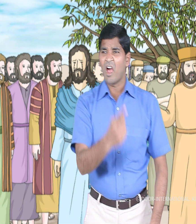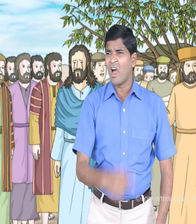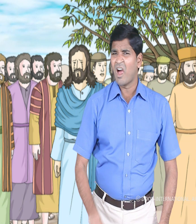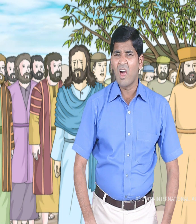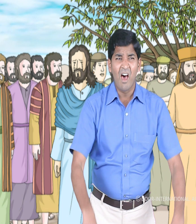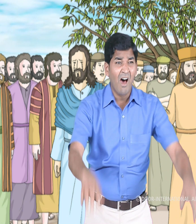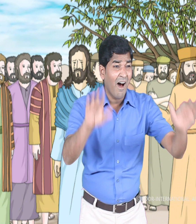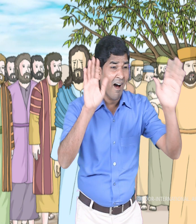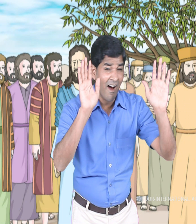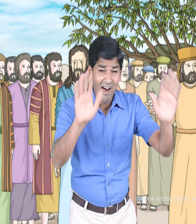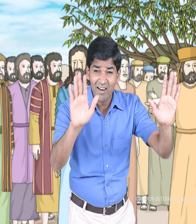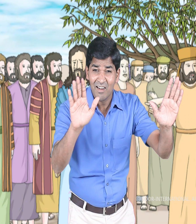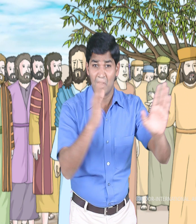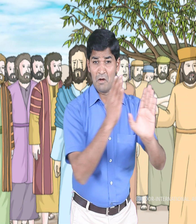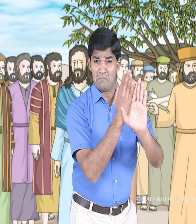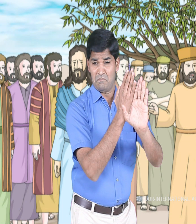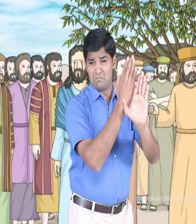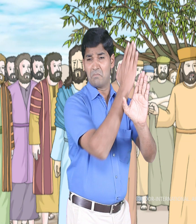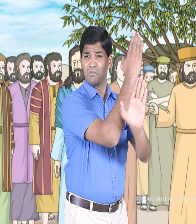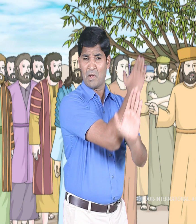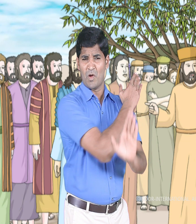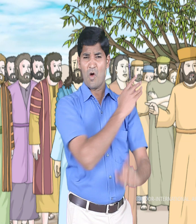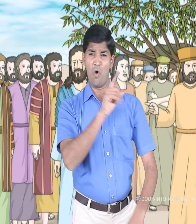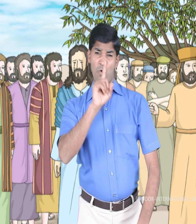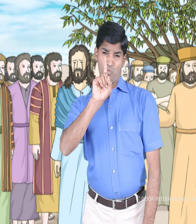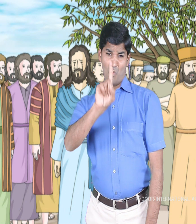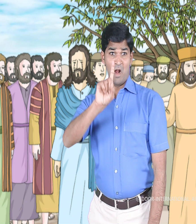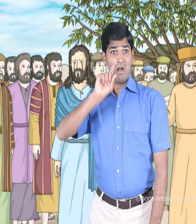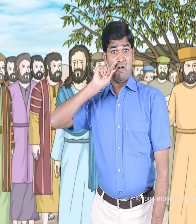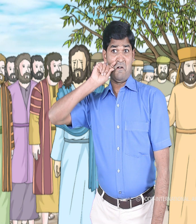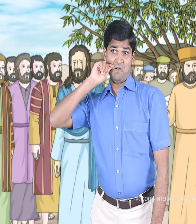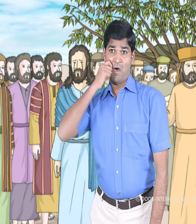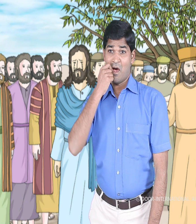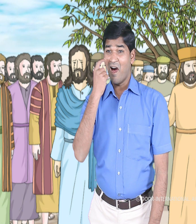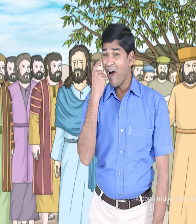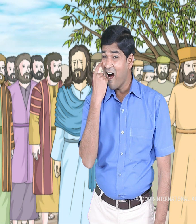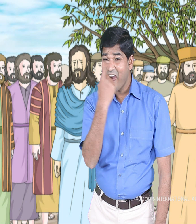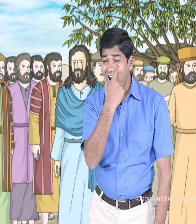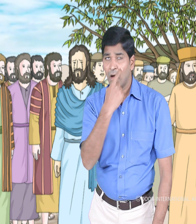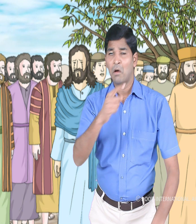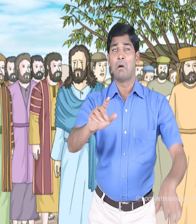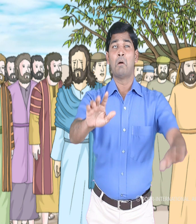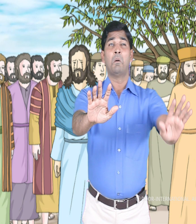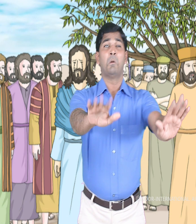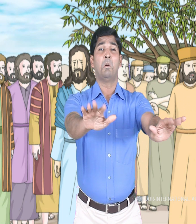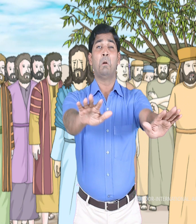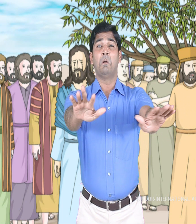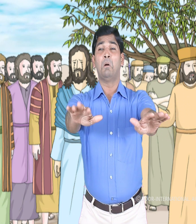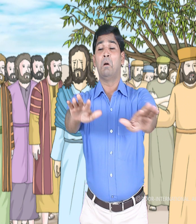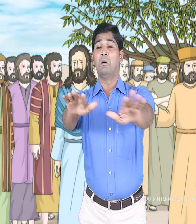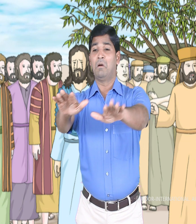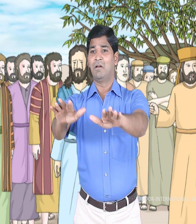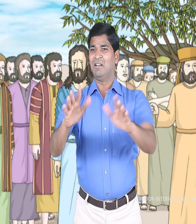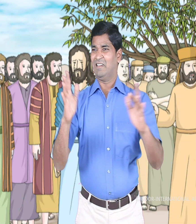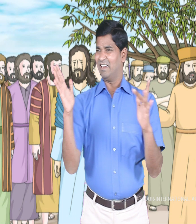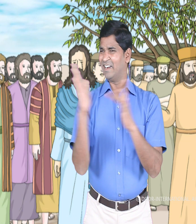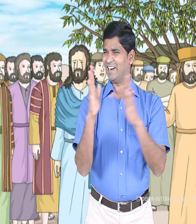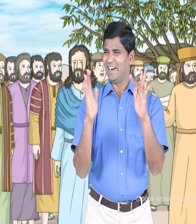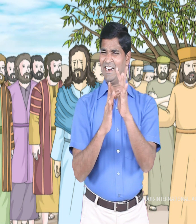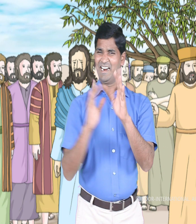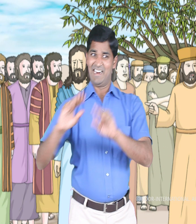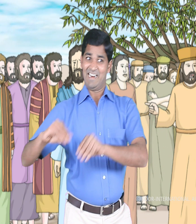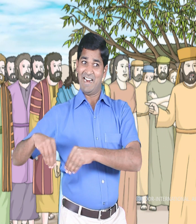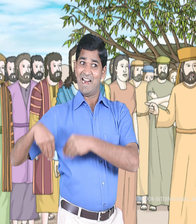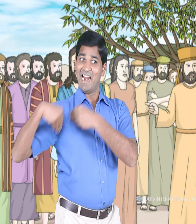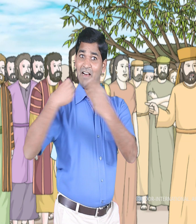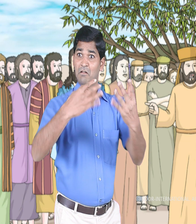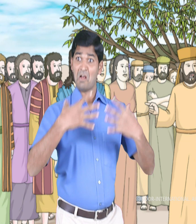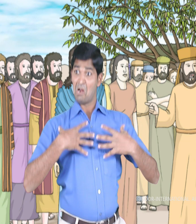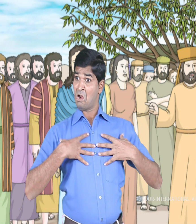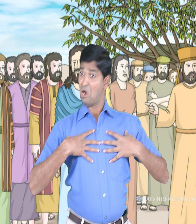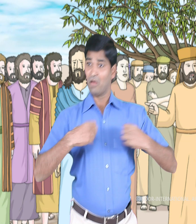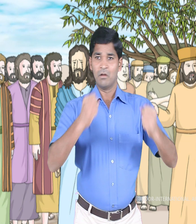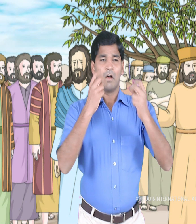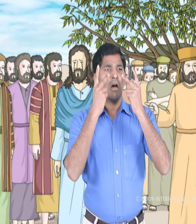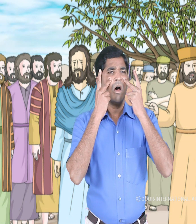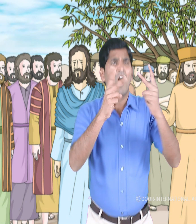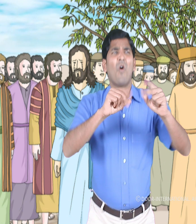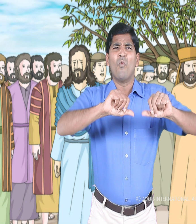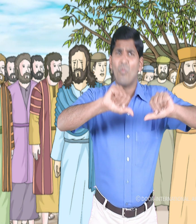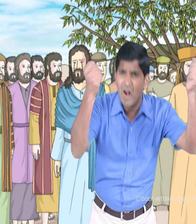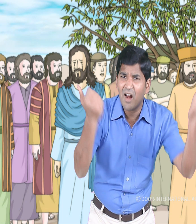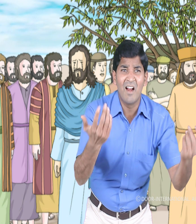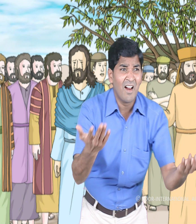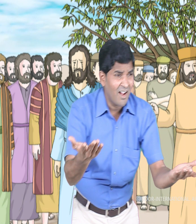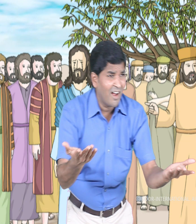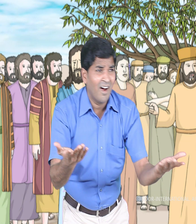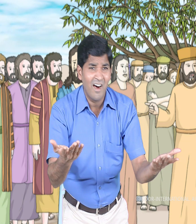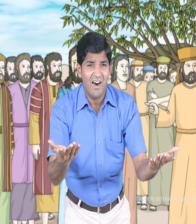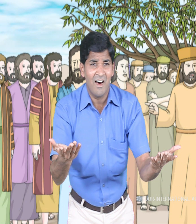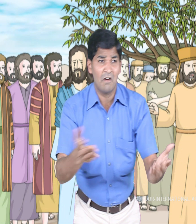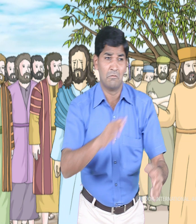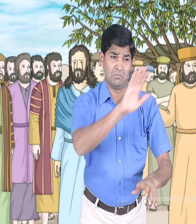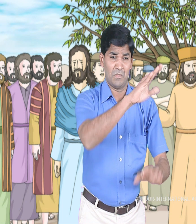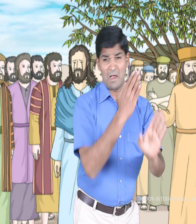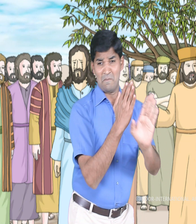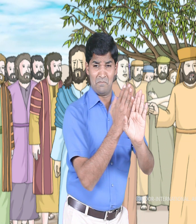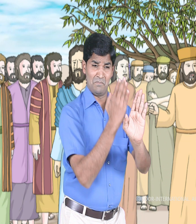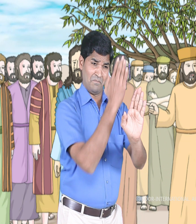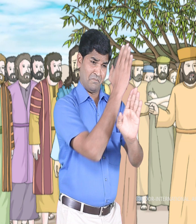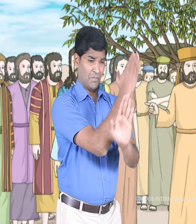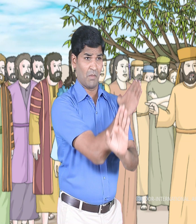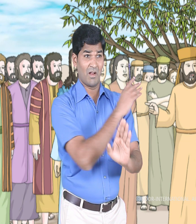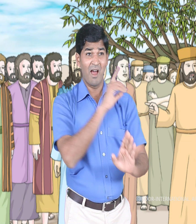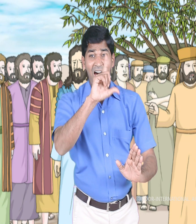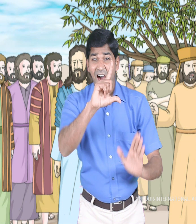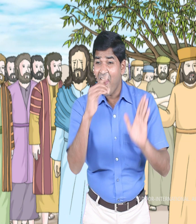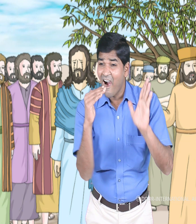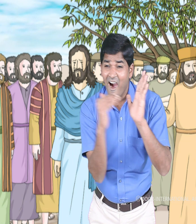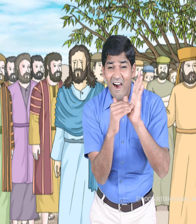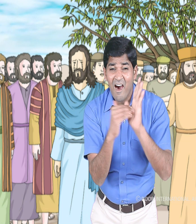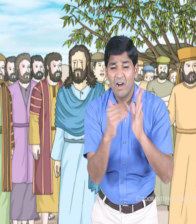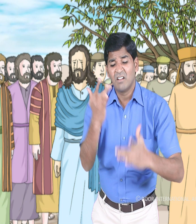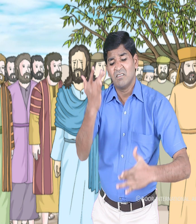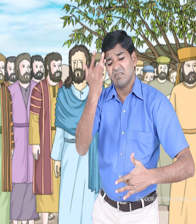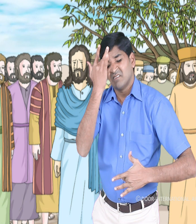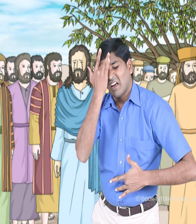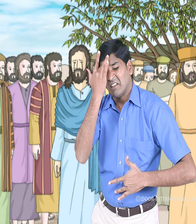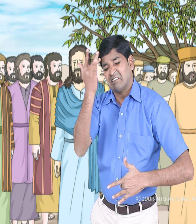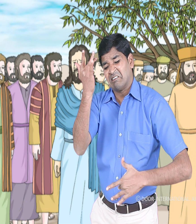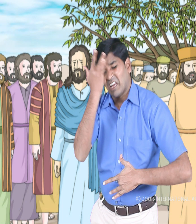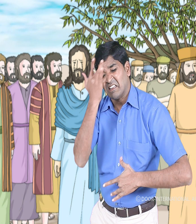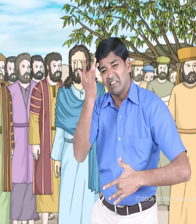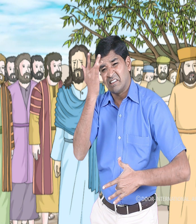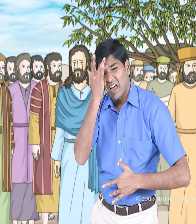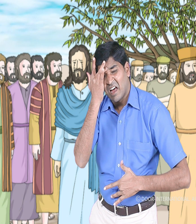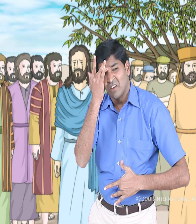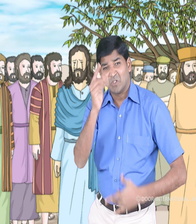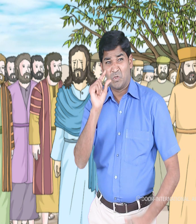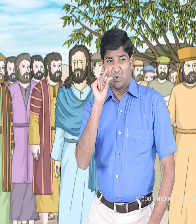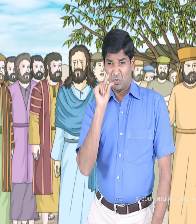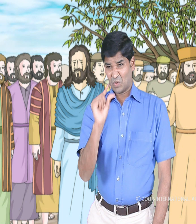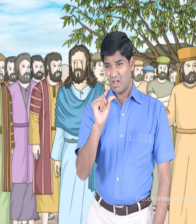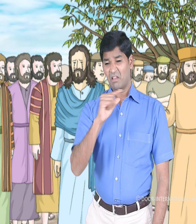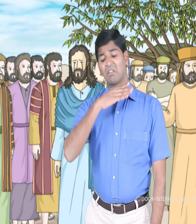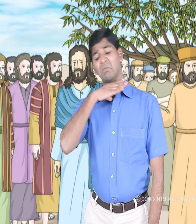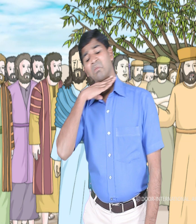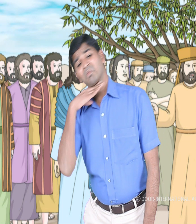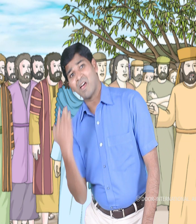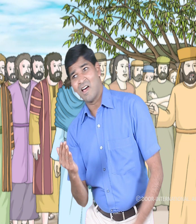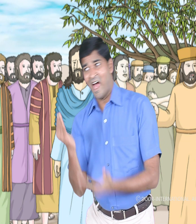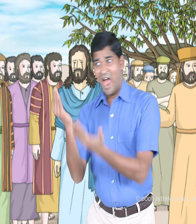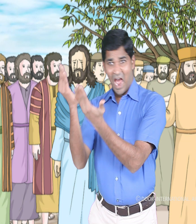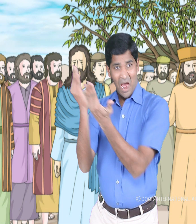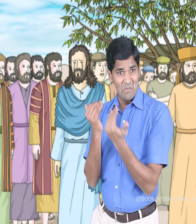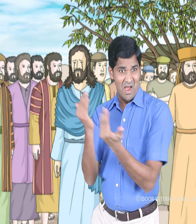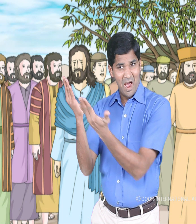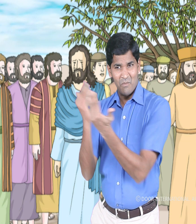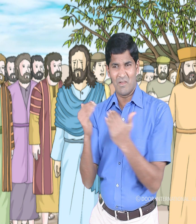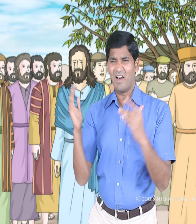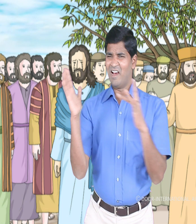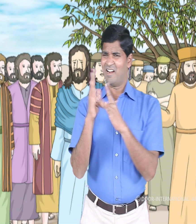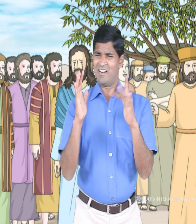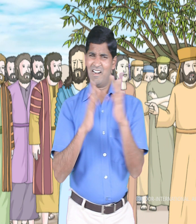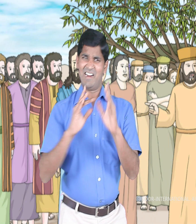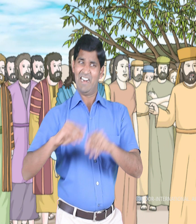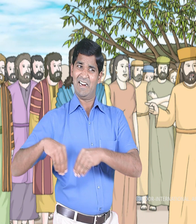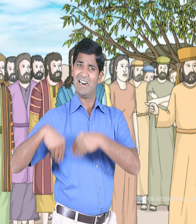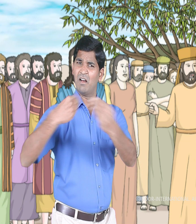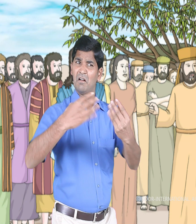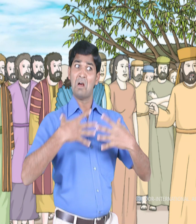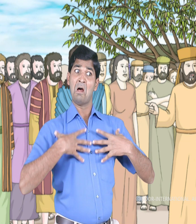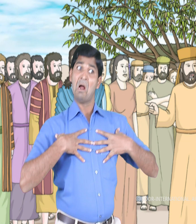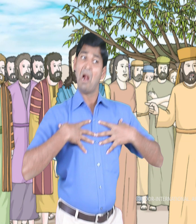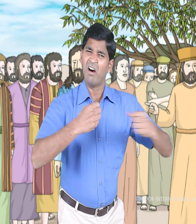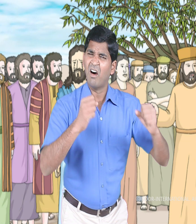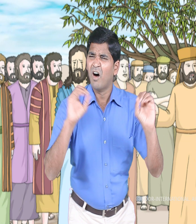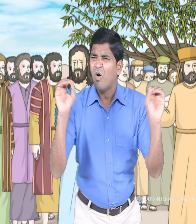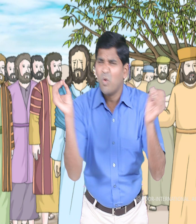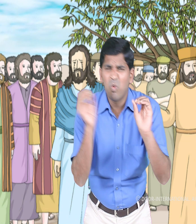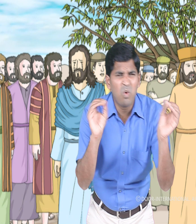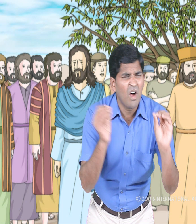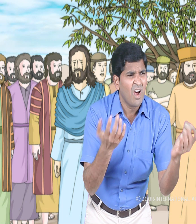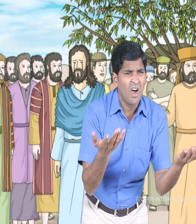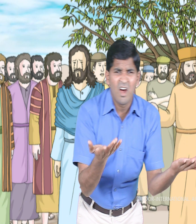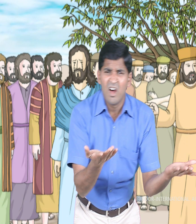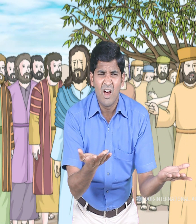“Where have you put him?” He asked. “Come and see, Lord,” they answered. Jesus wept.